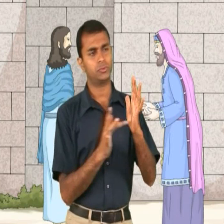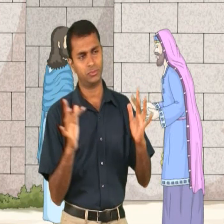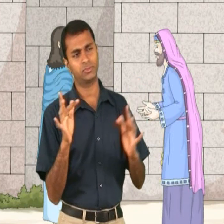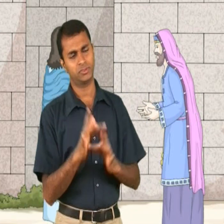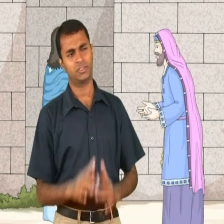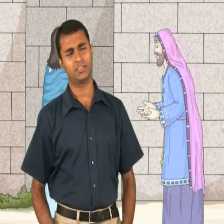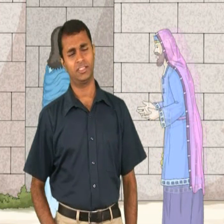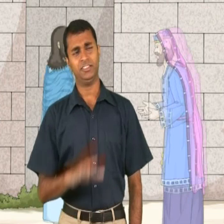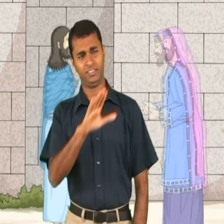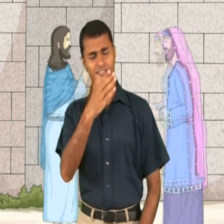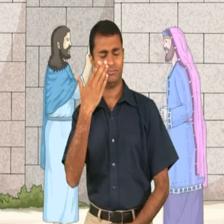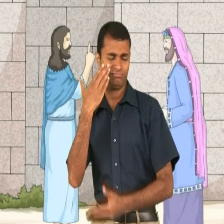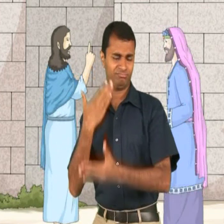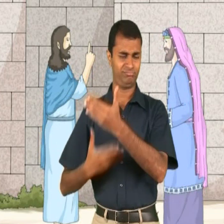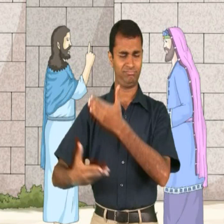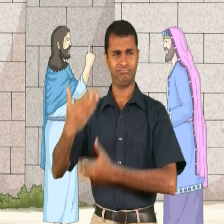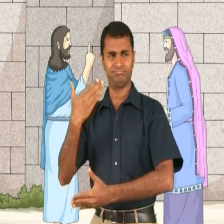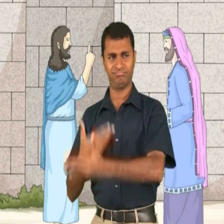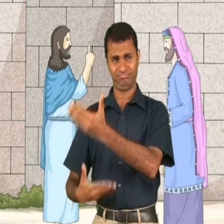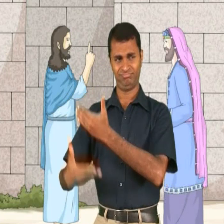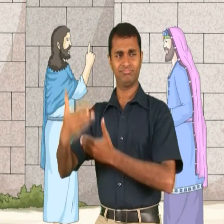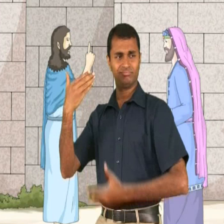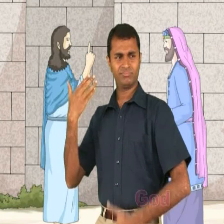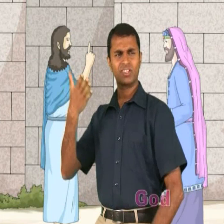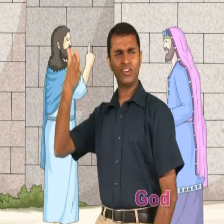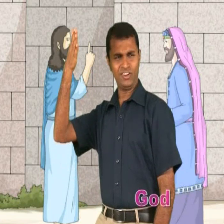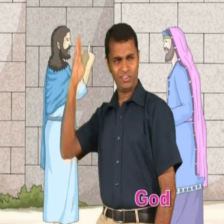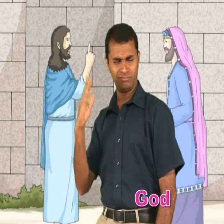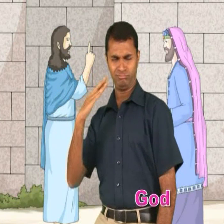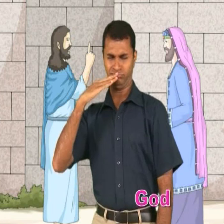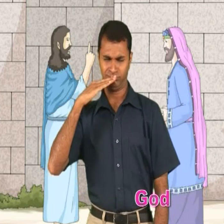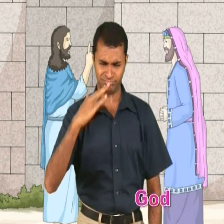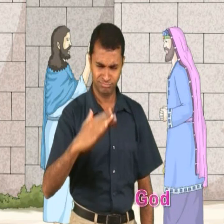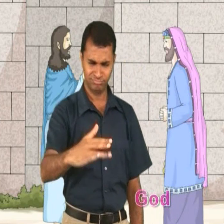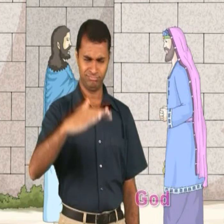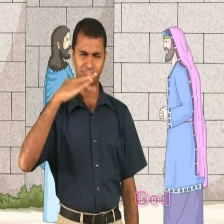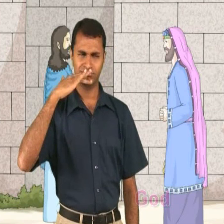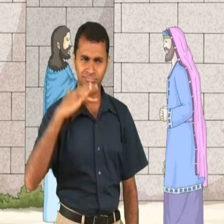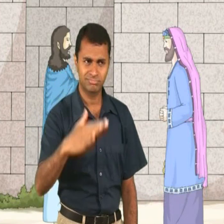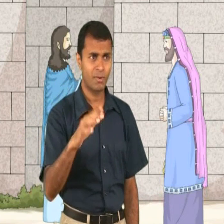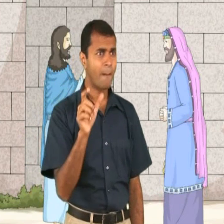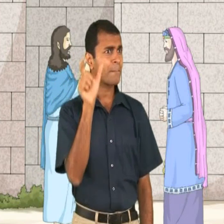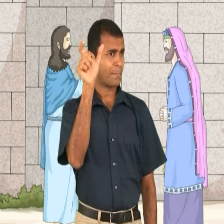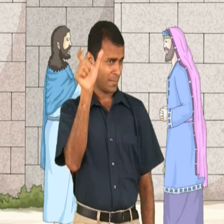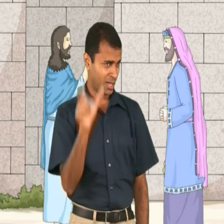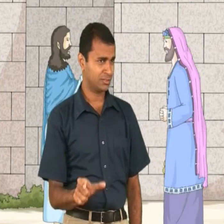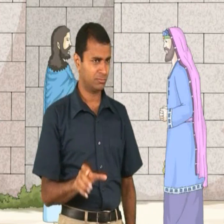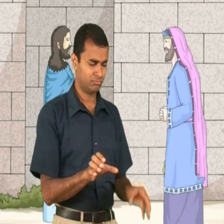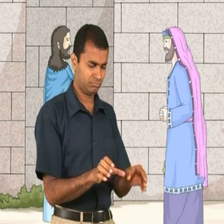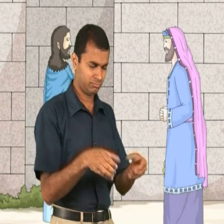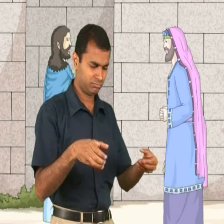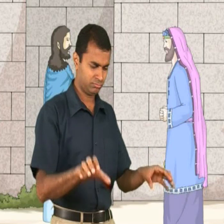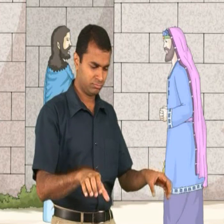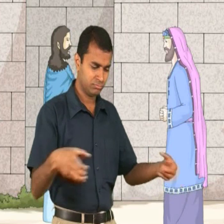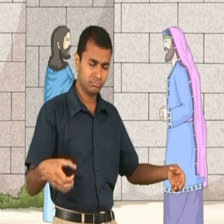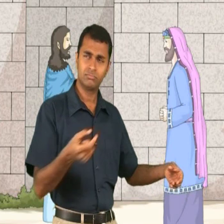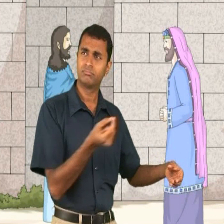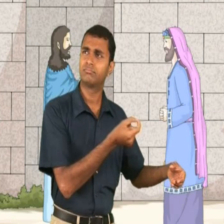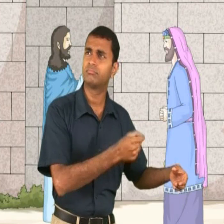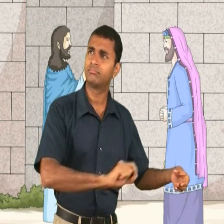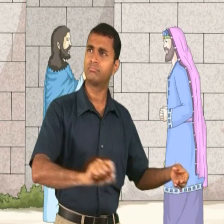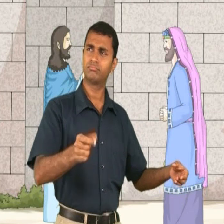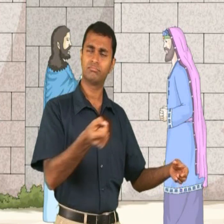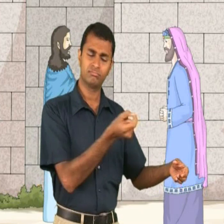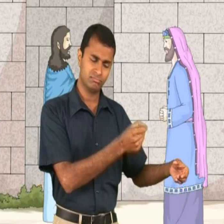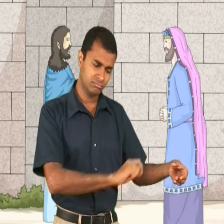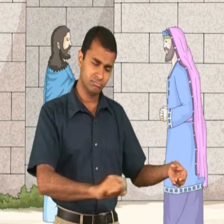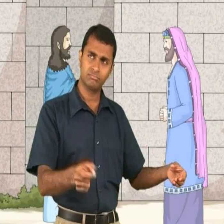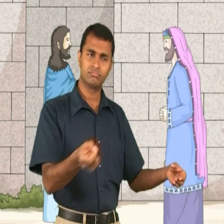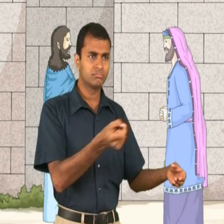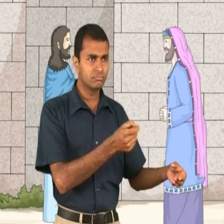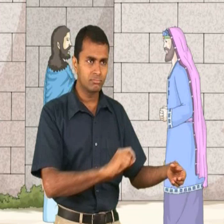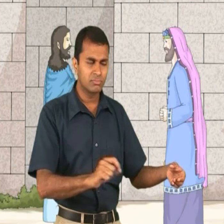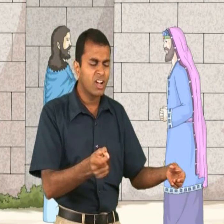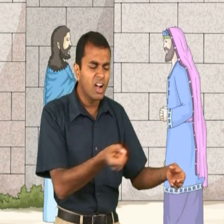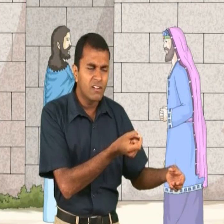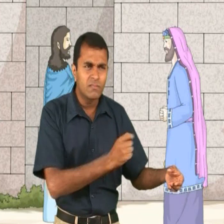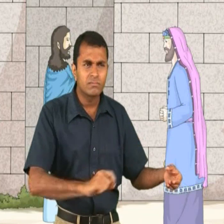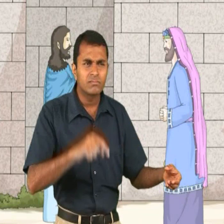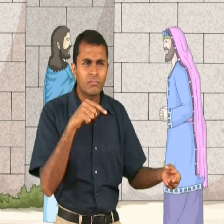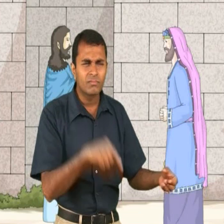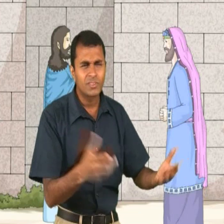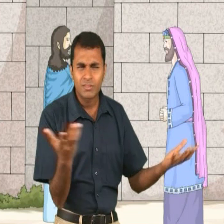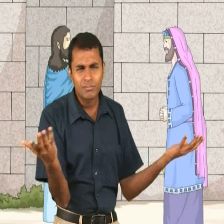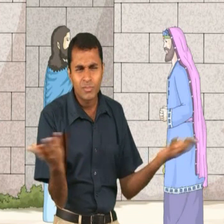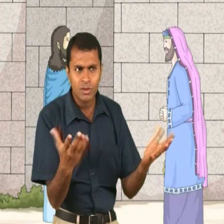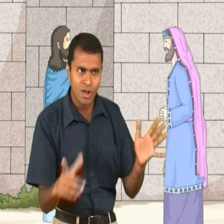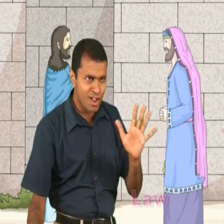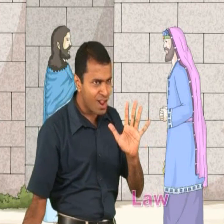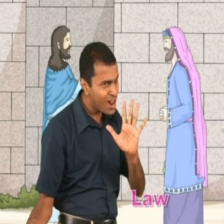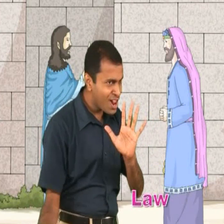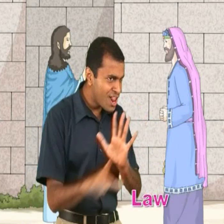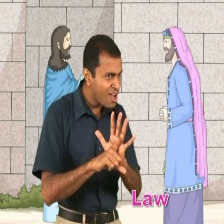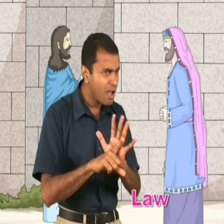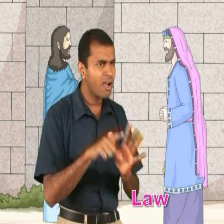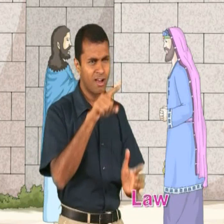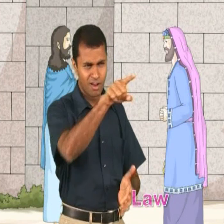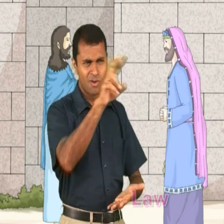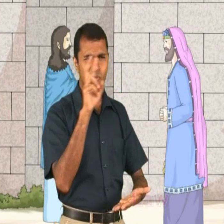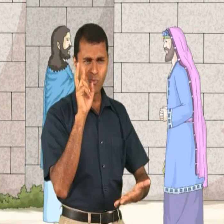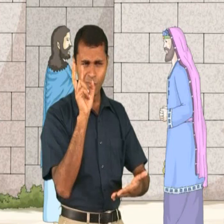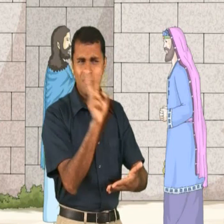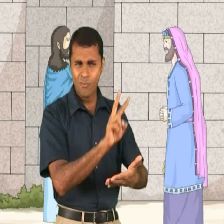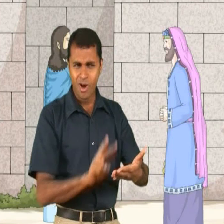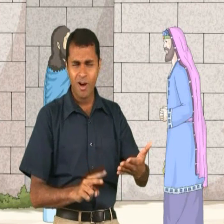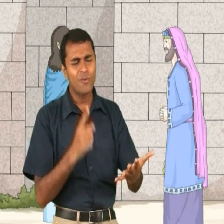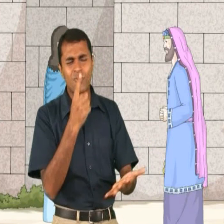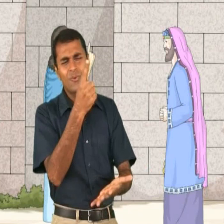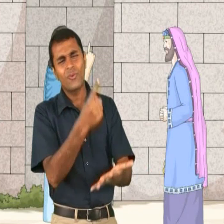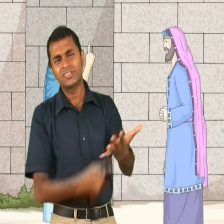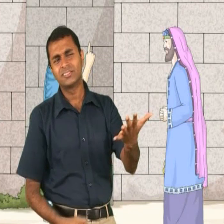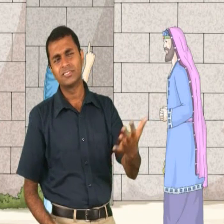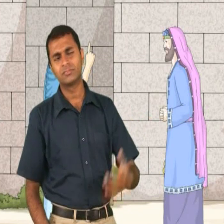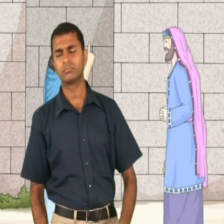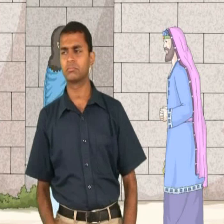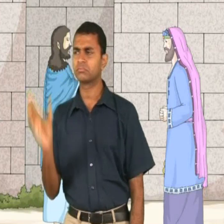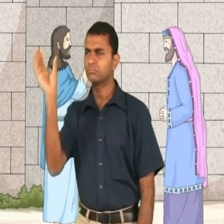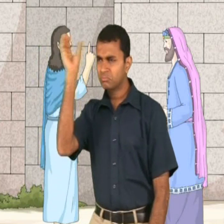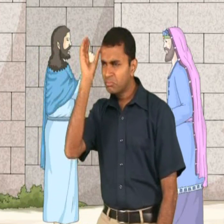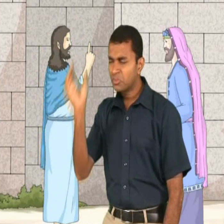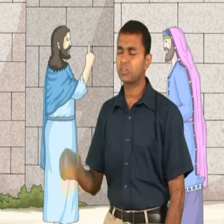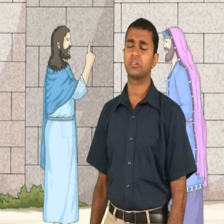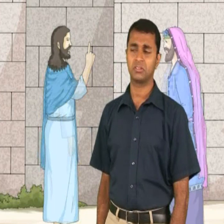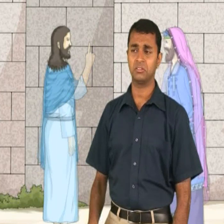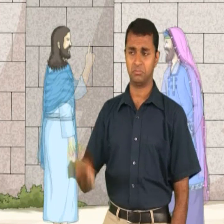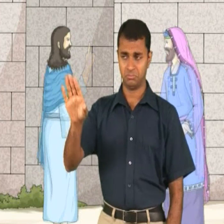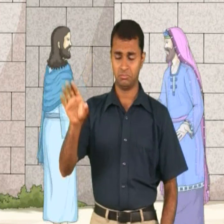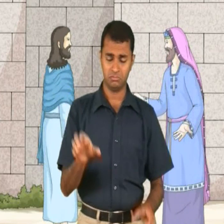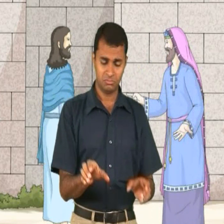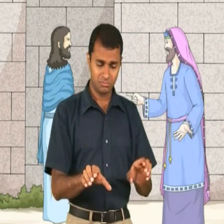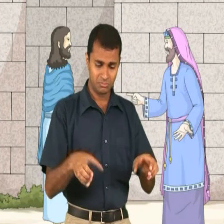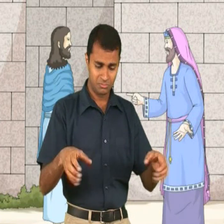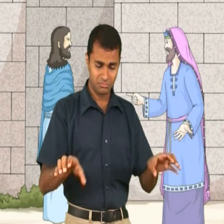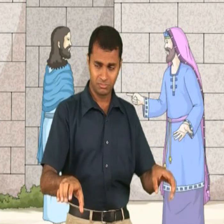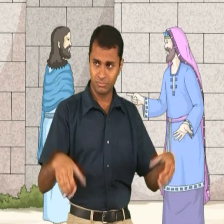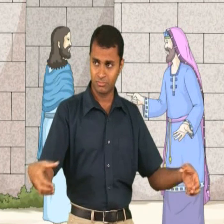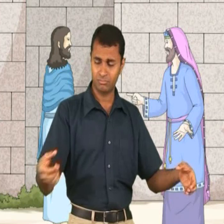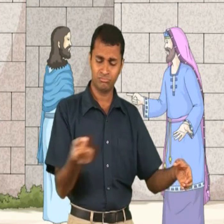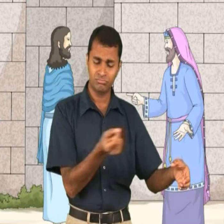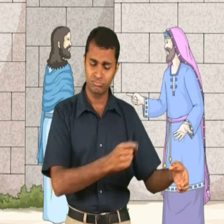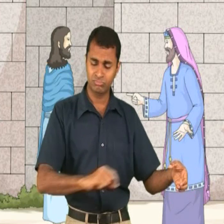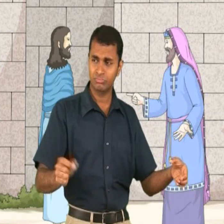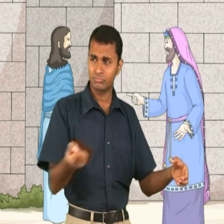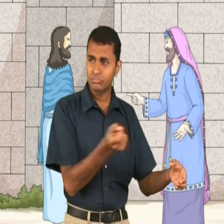“What is written in the Law?” Jesus replied. “How do you read it?”